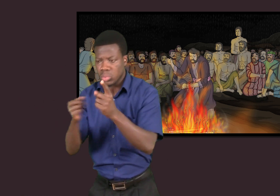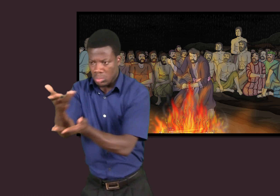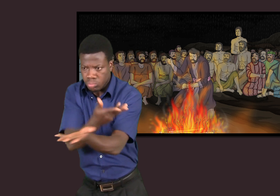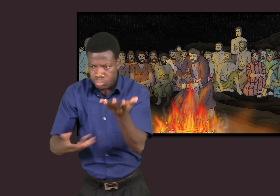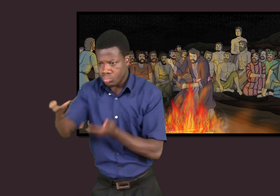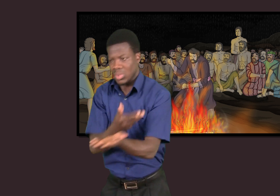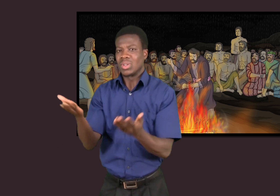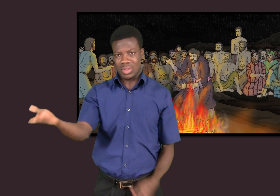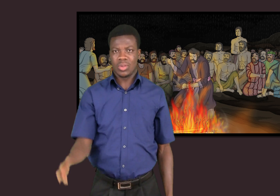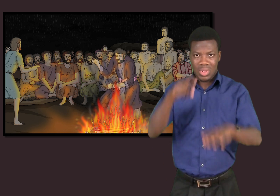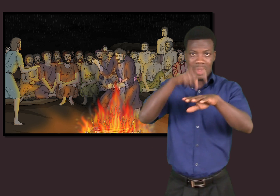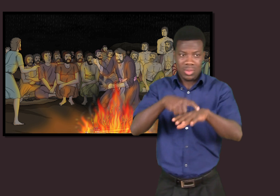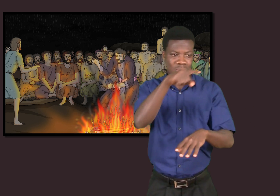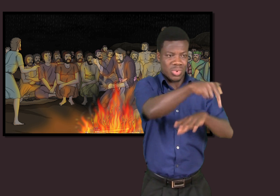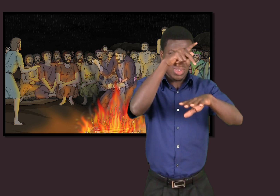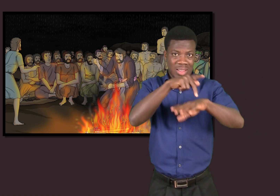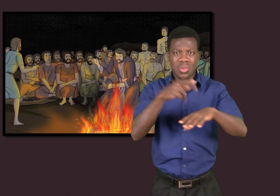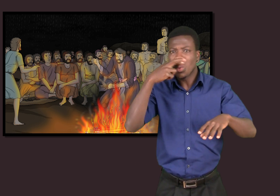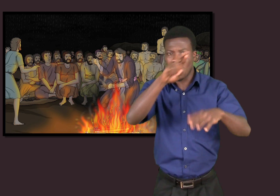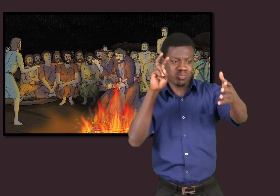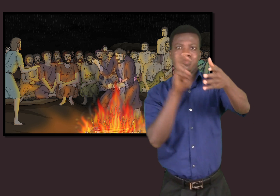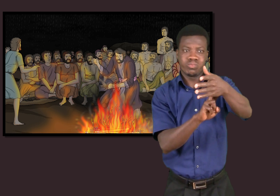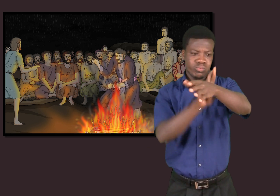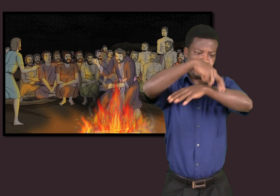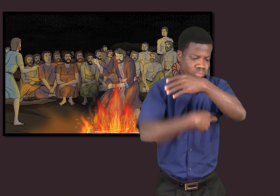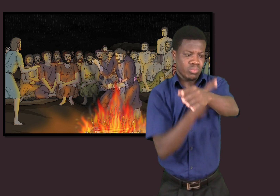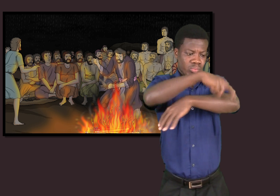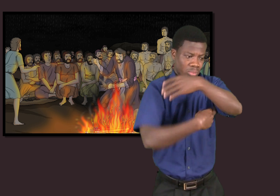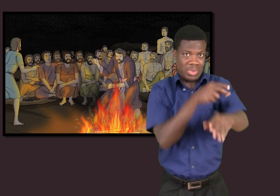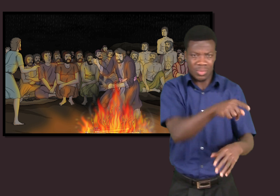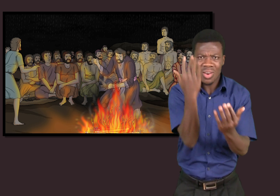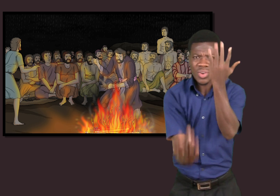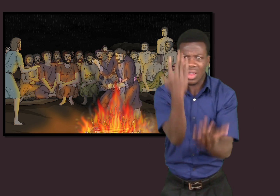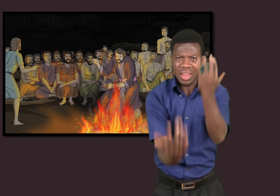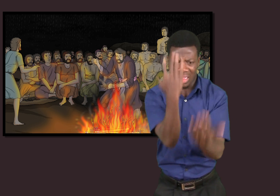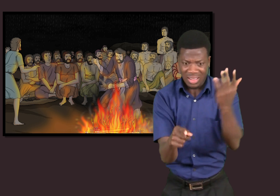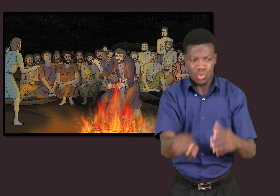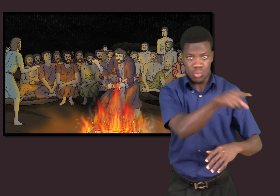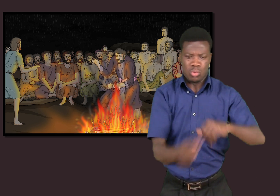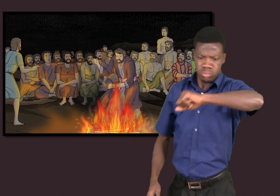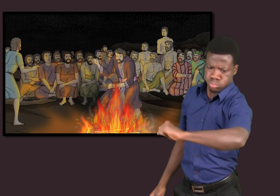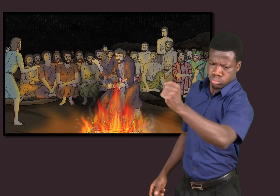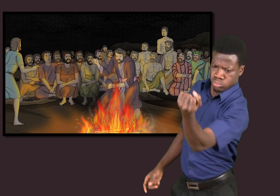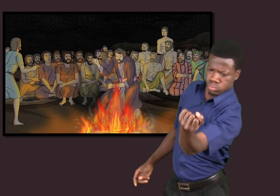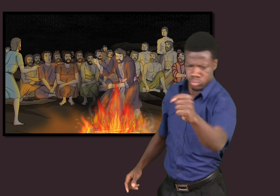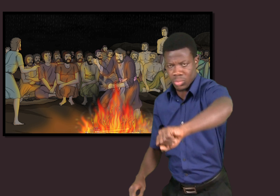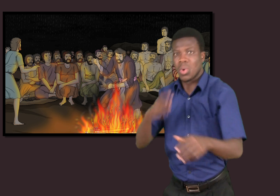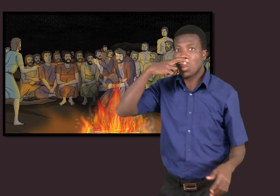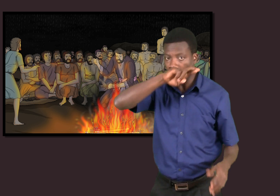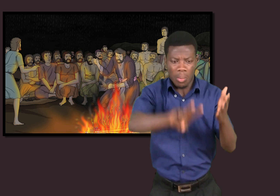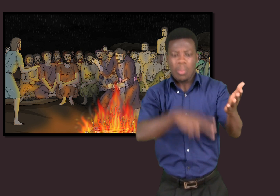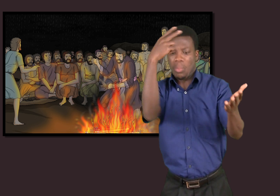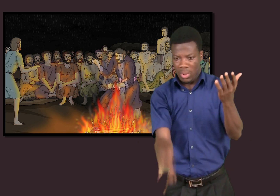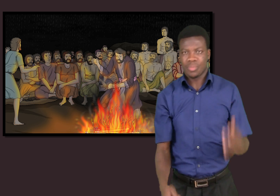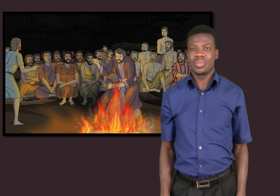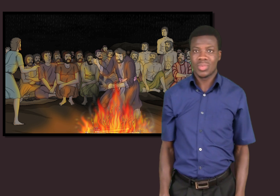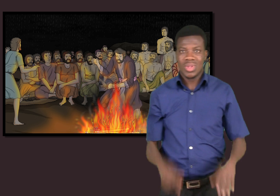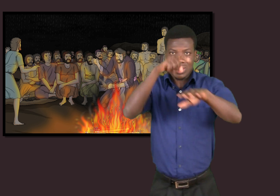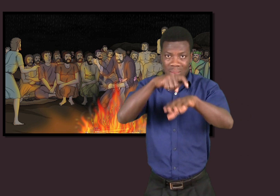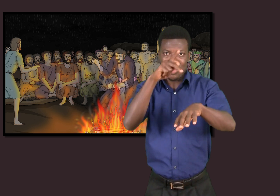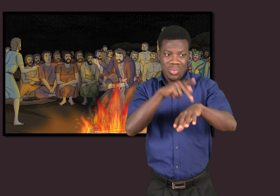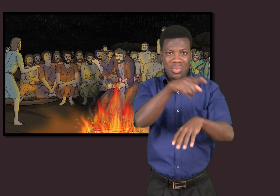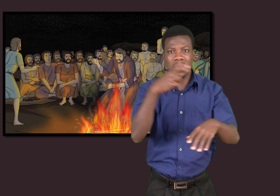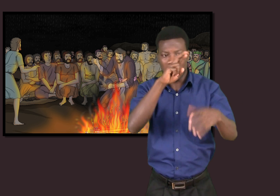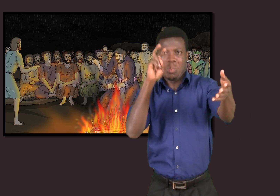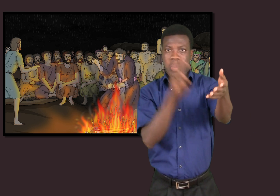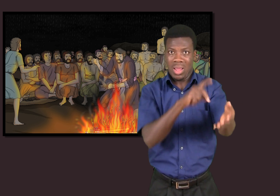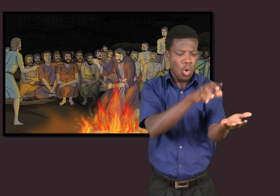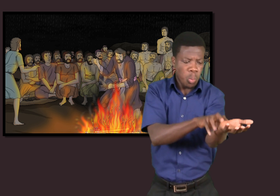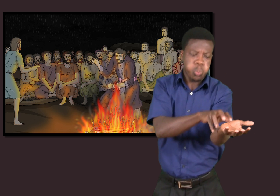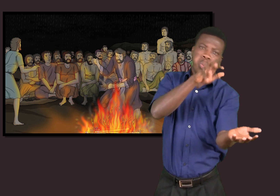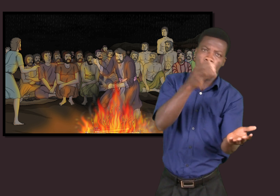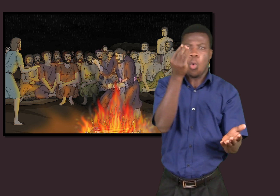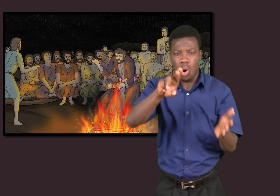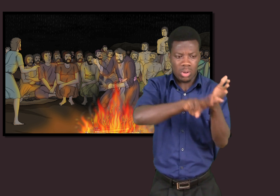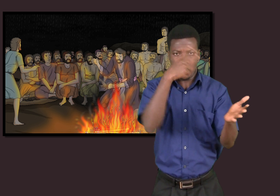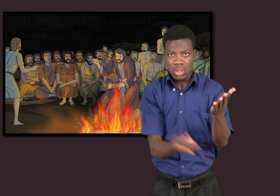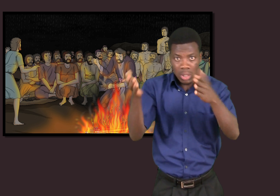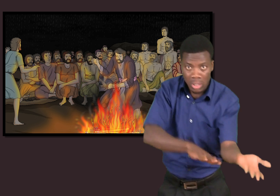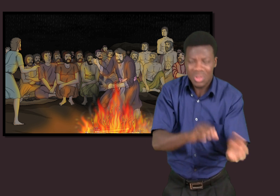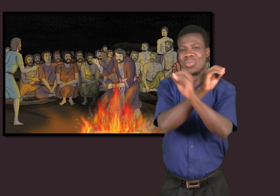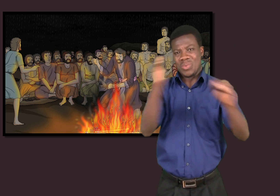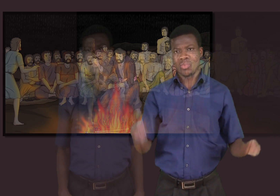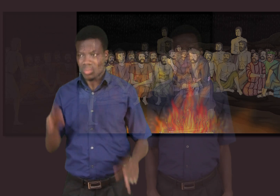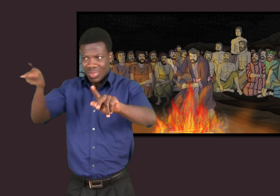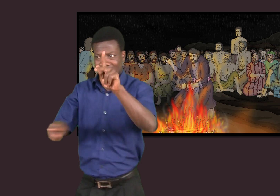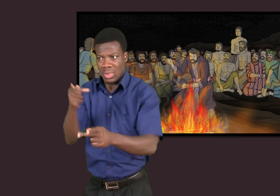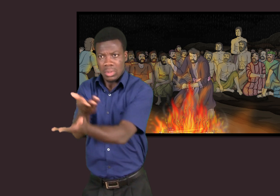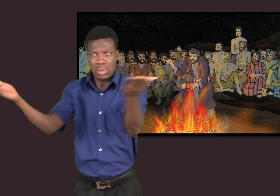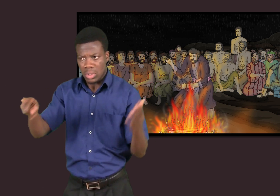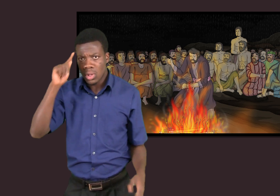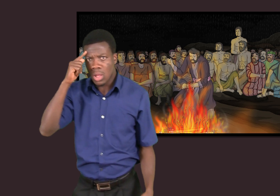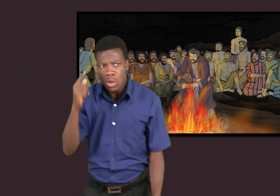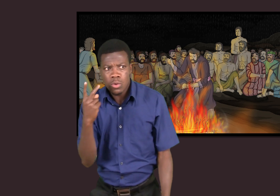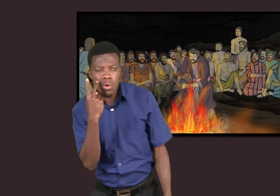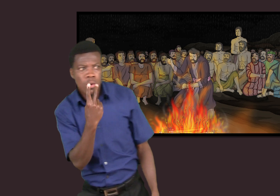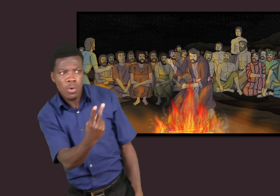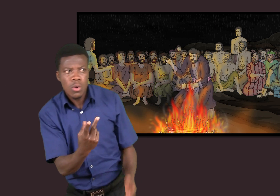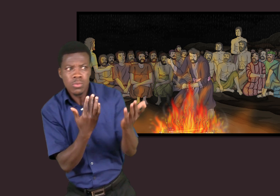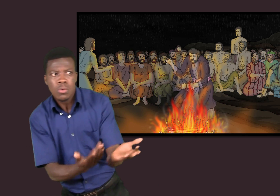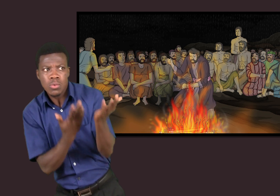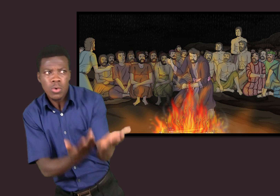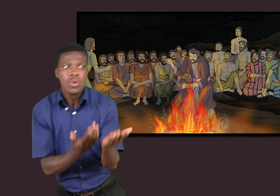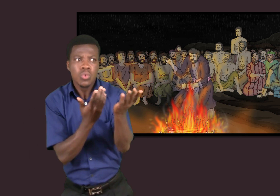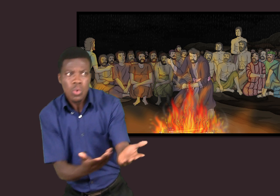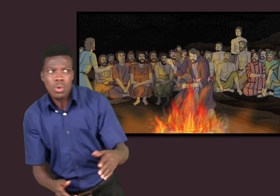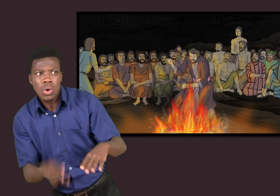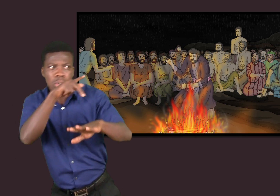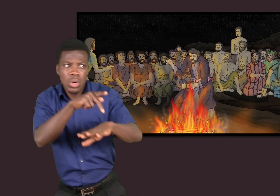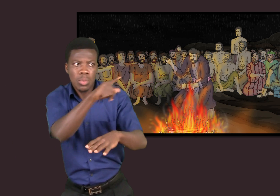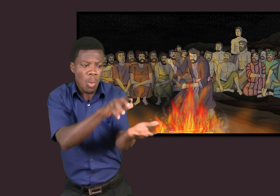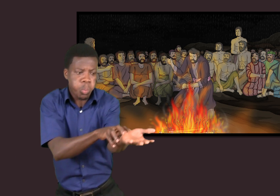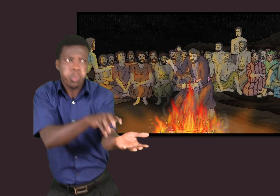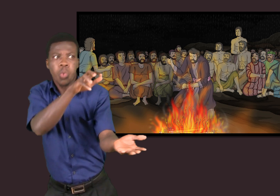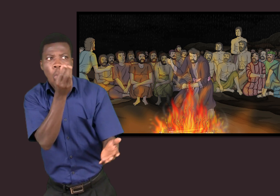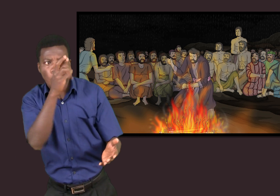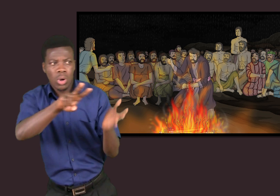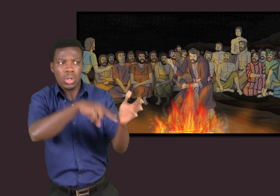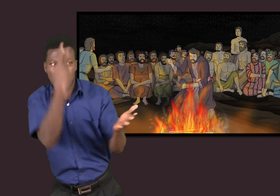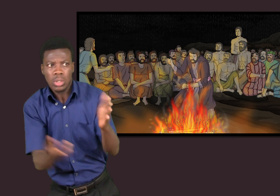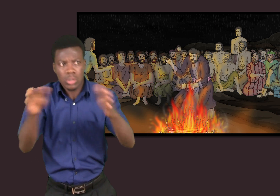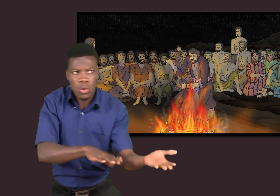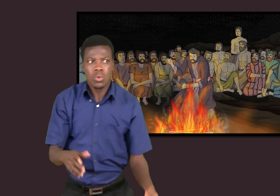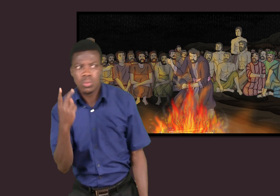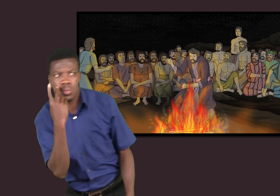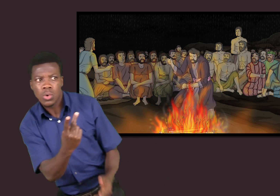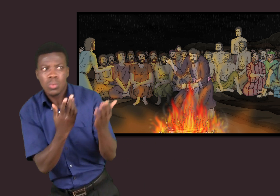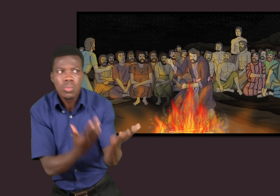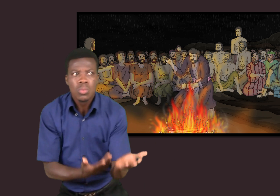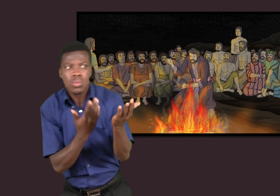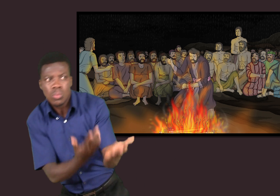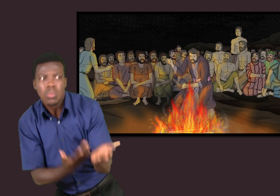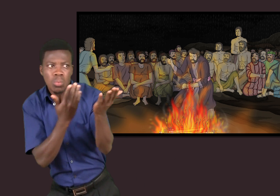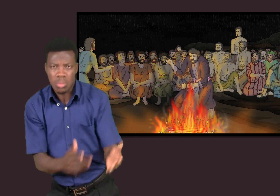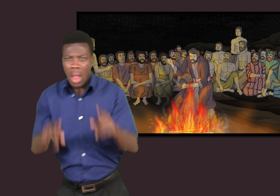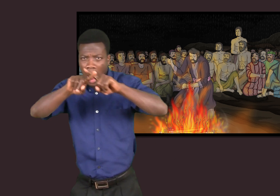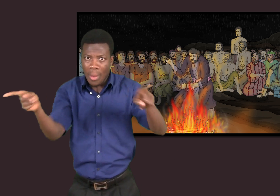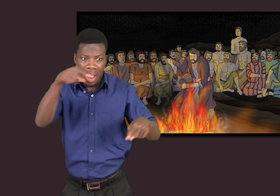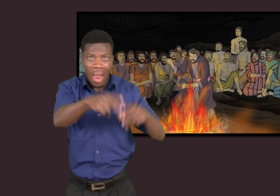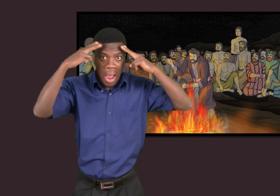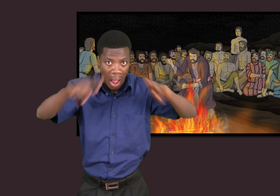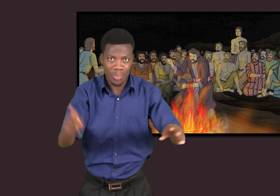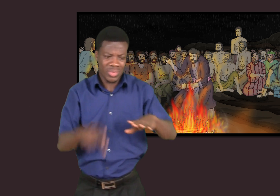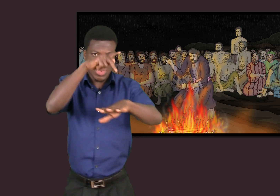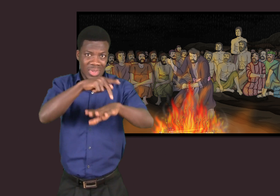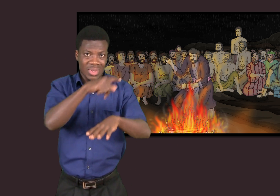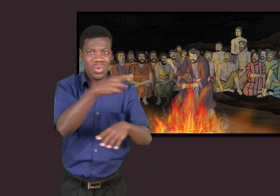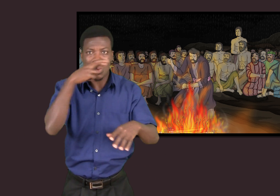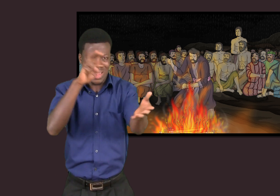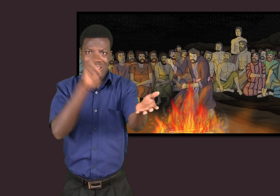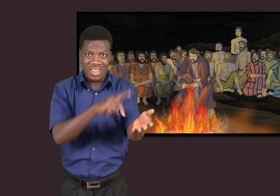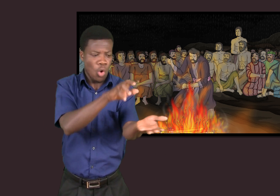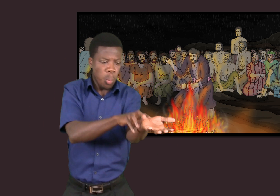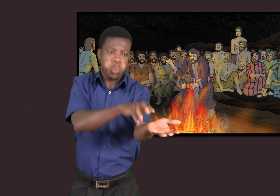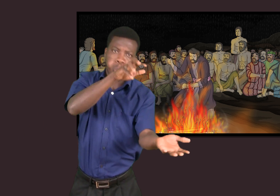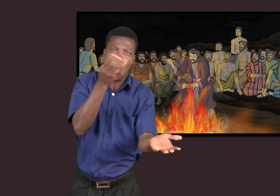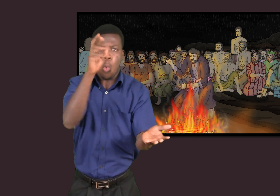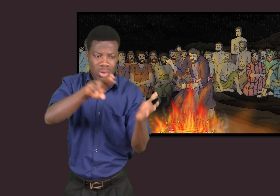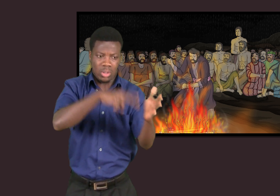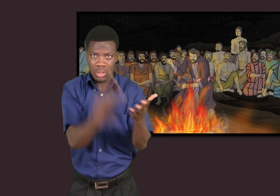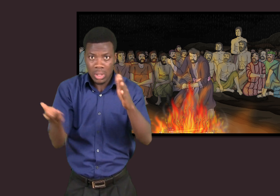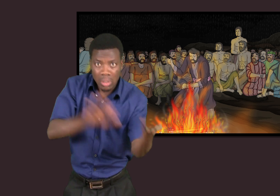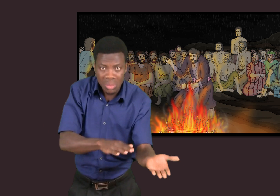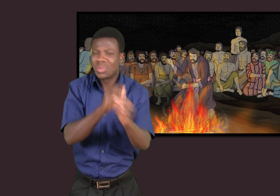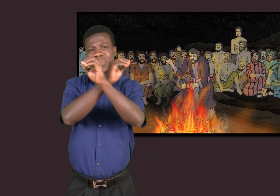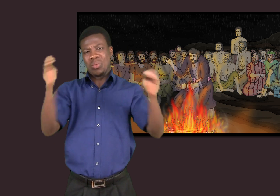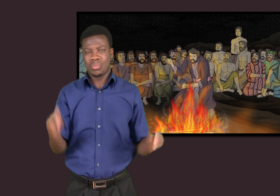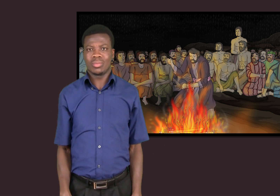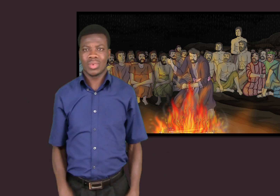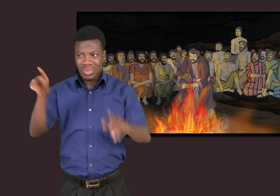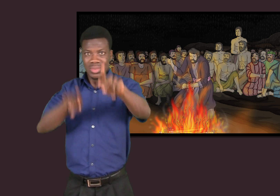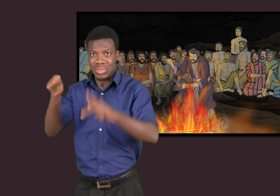But Paul shook the creature off into the fire and suffered no ill effects. The islanders were expecting him to swell up or suddenly drop dead.